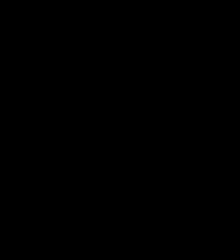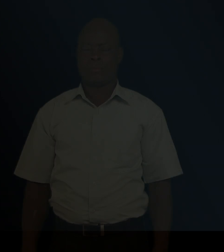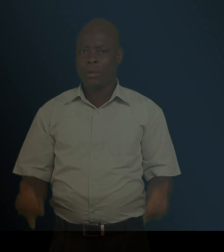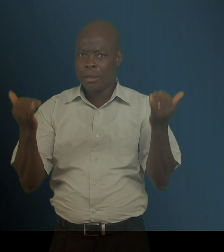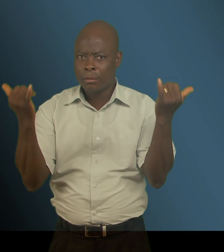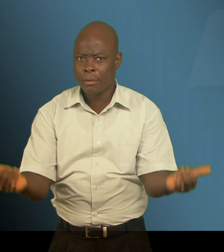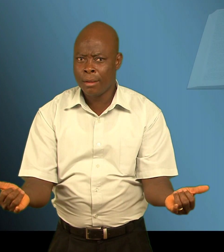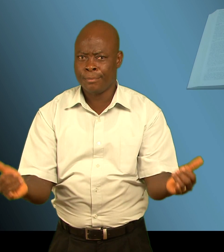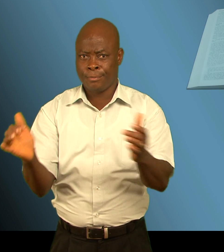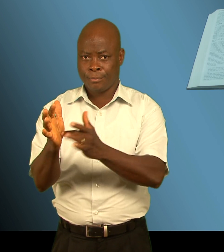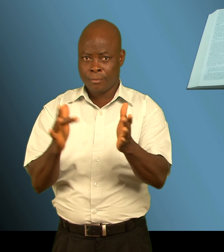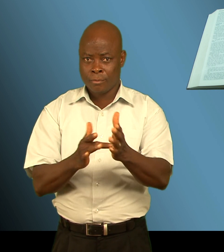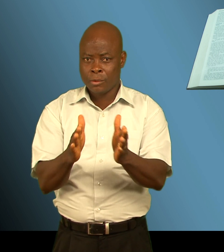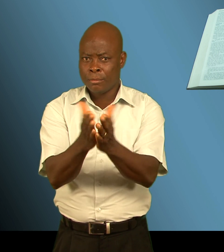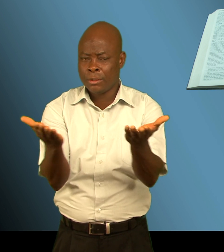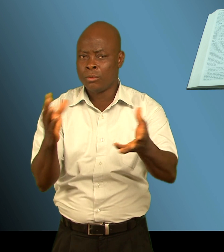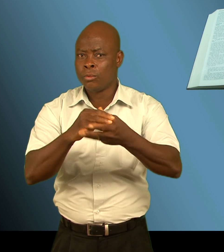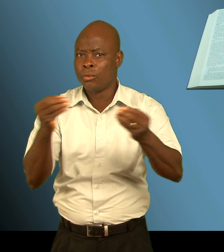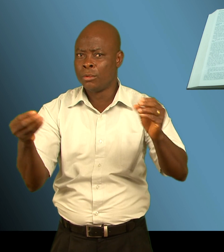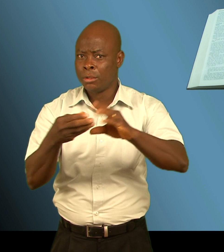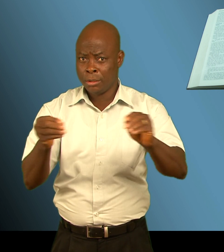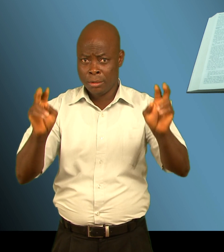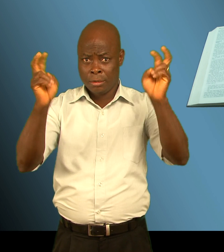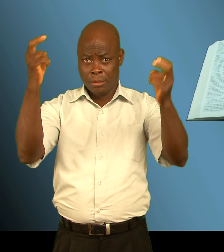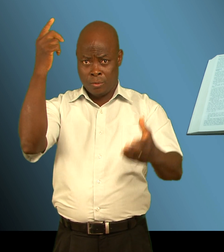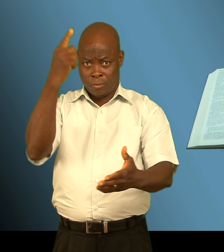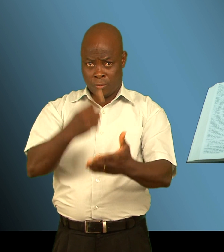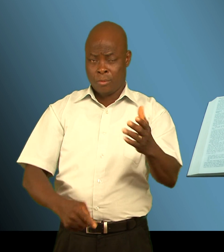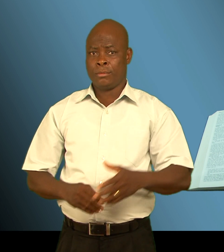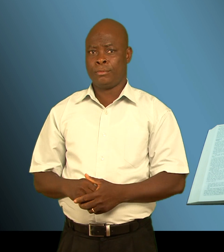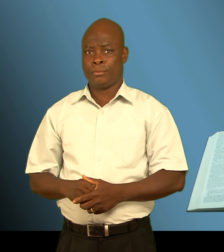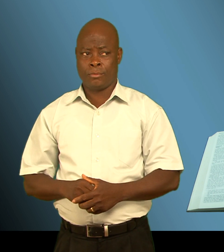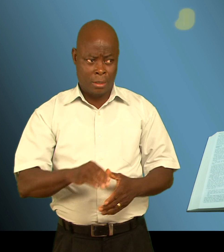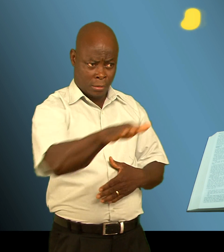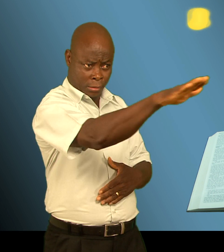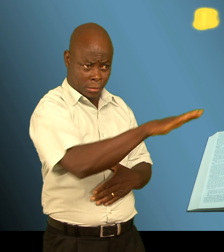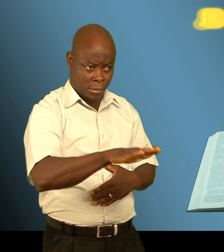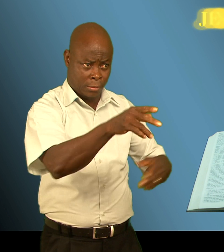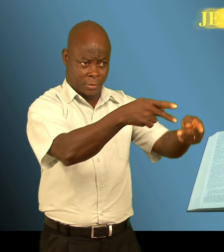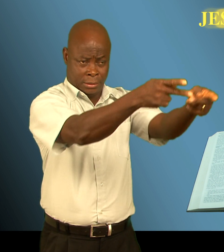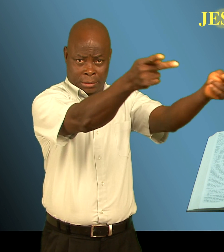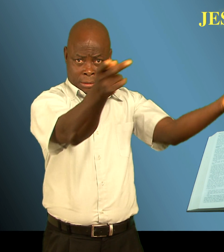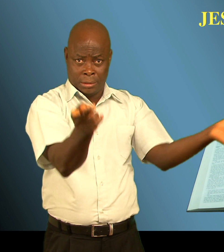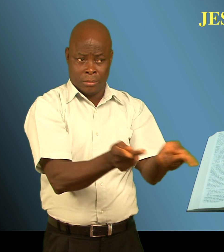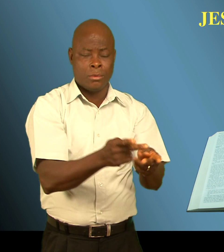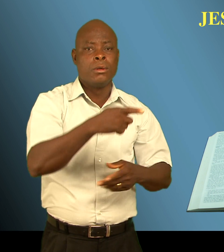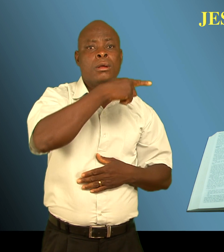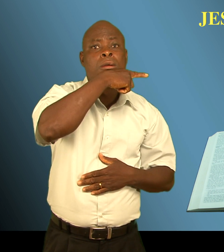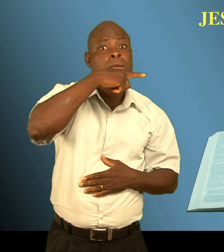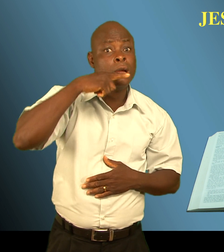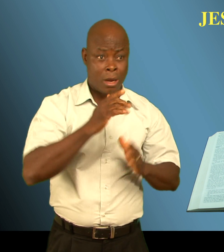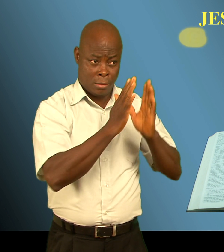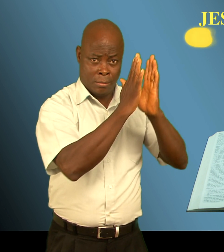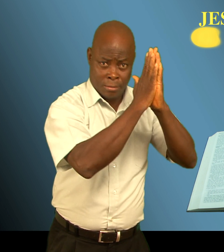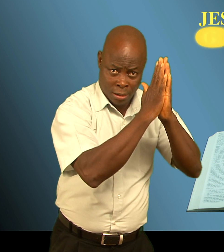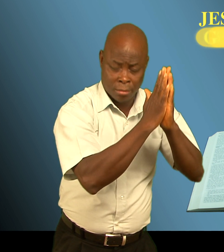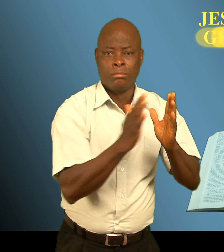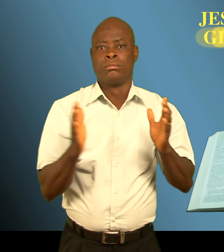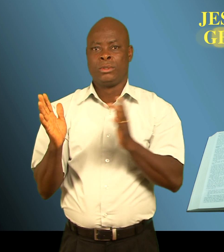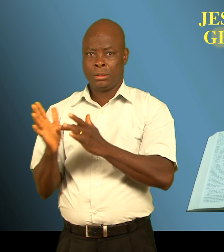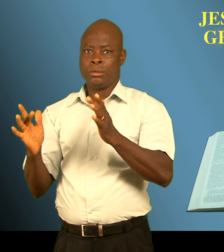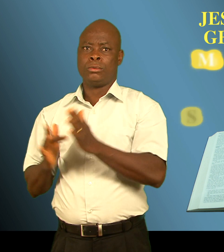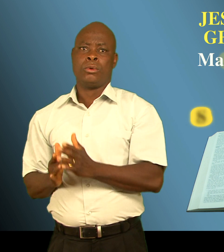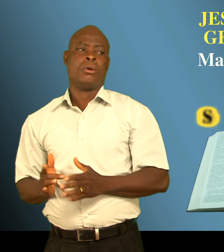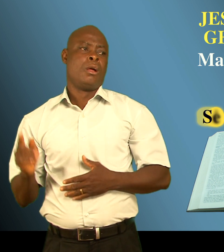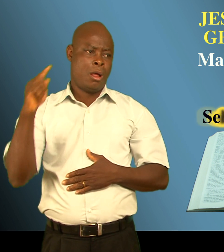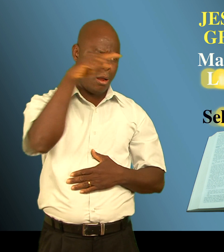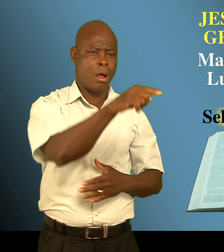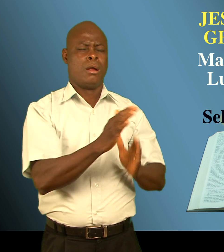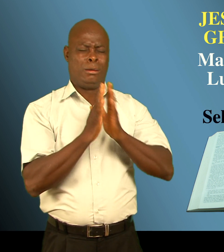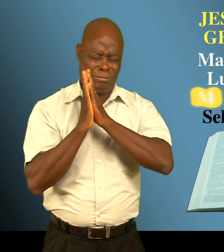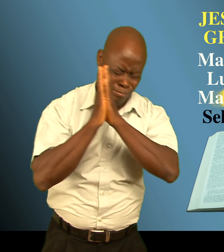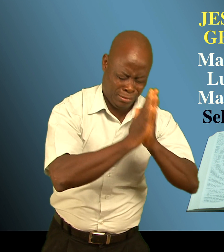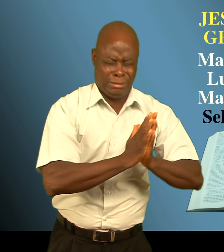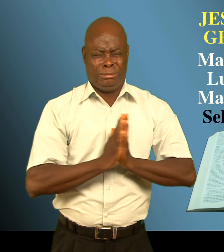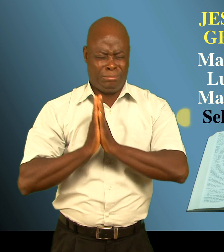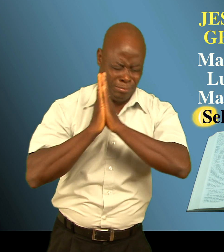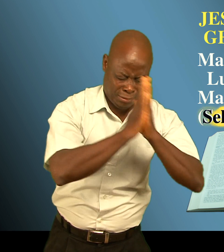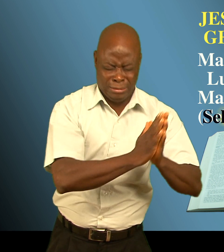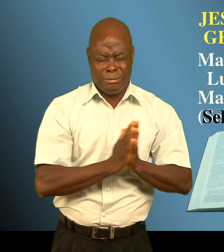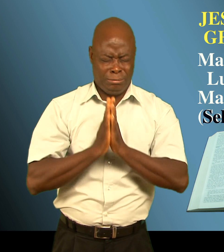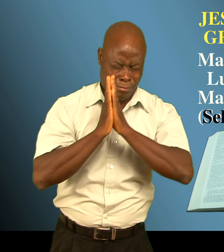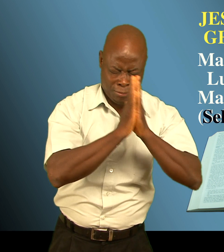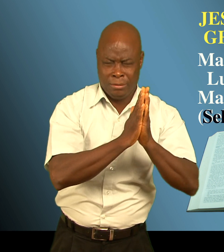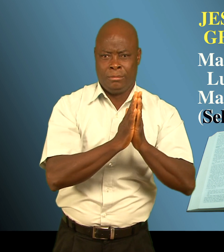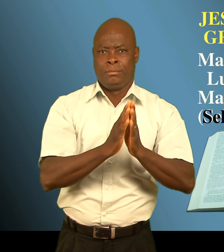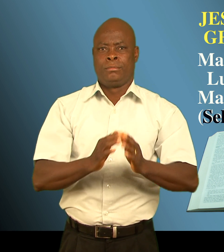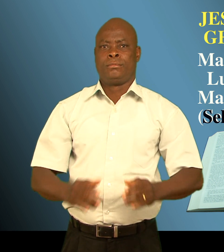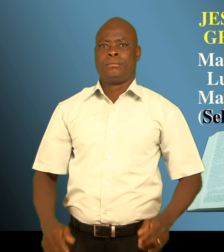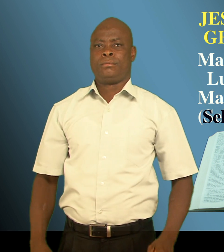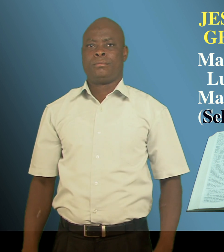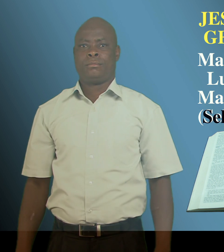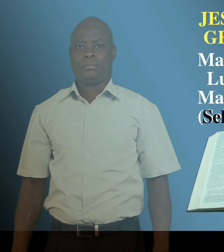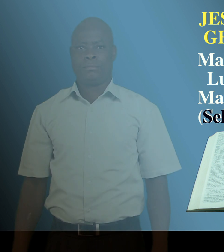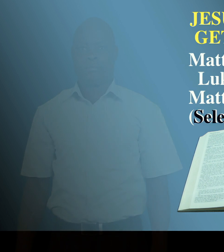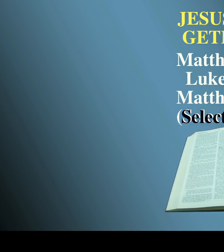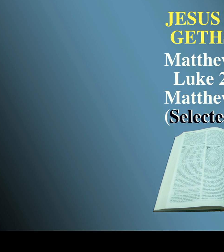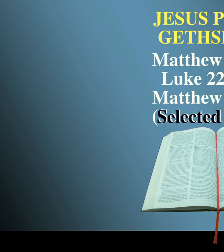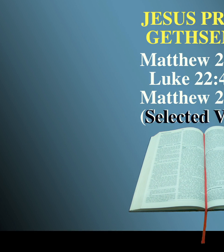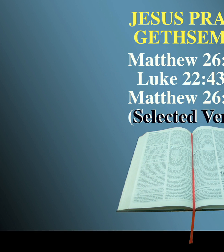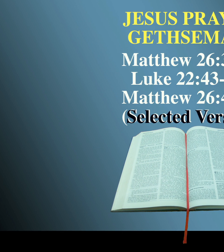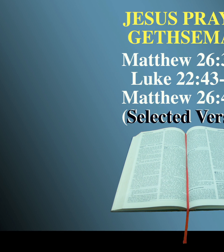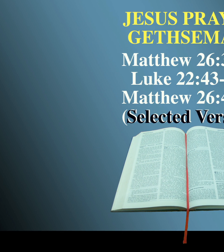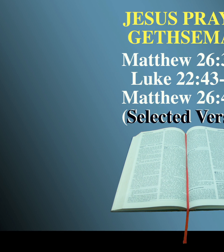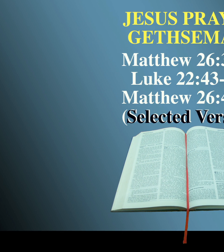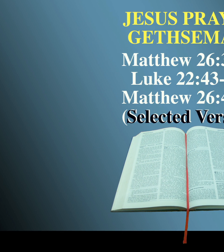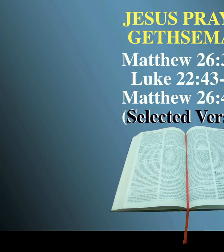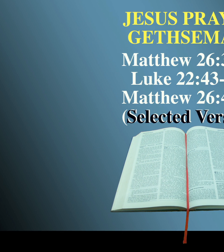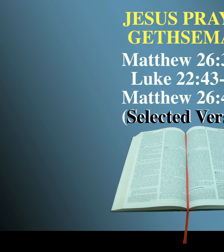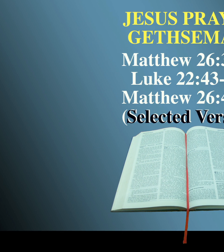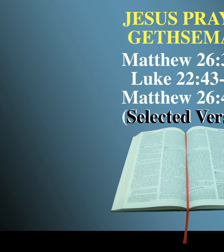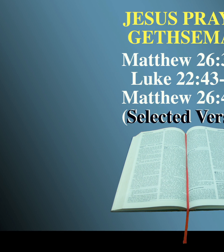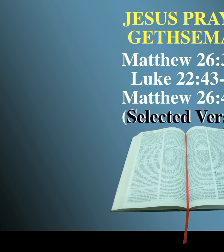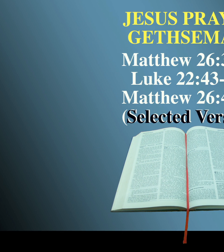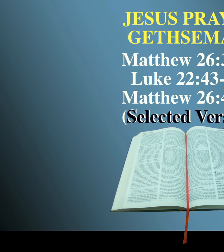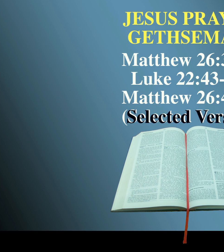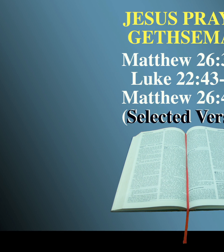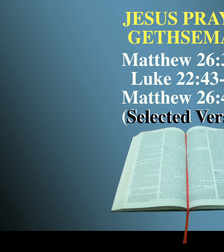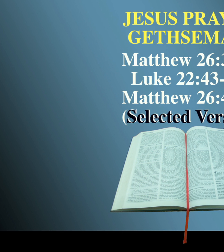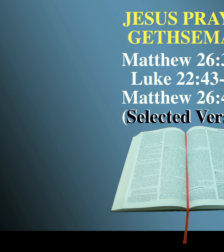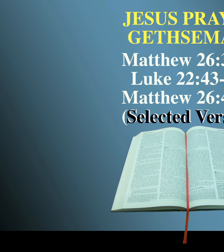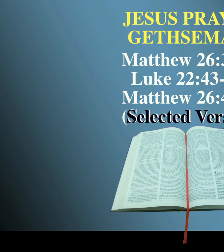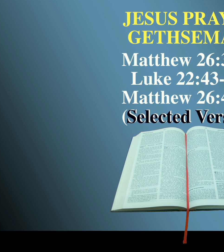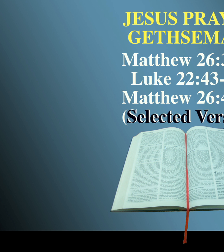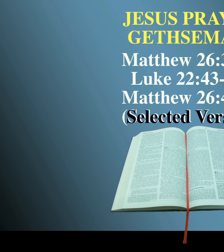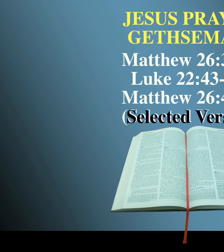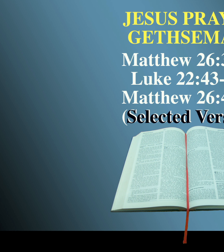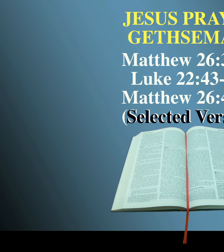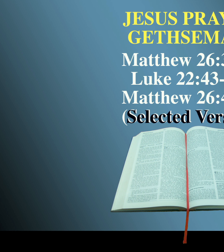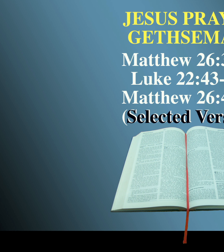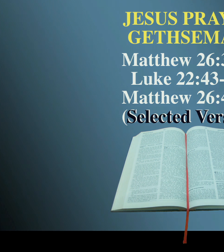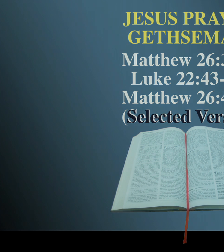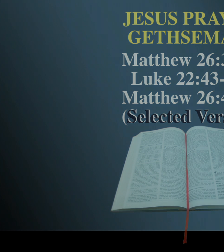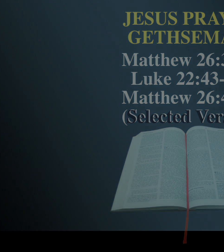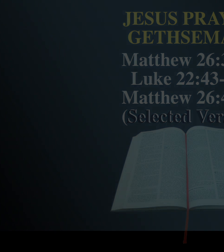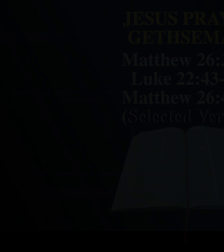Jesus prays in Gethsemane